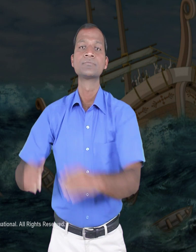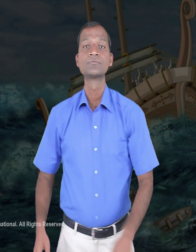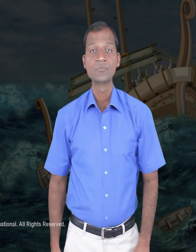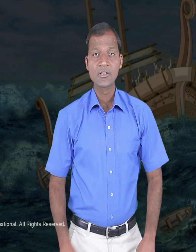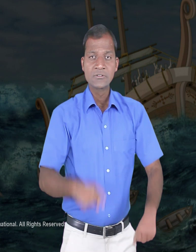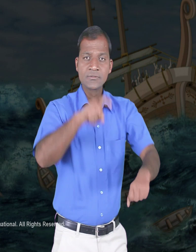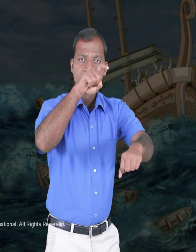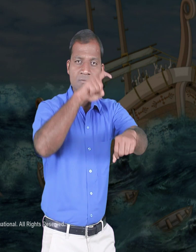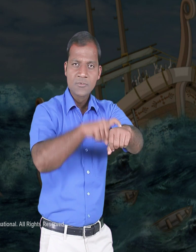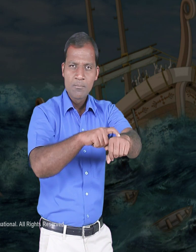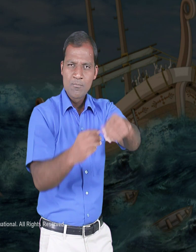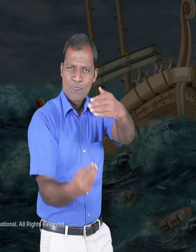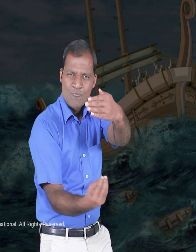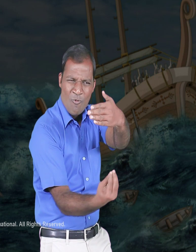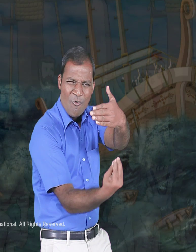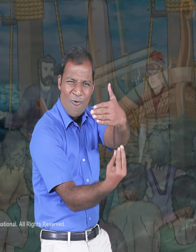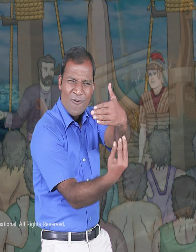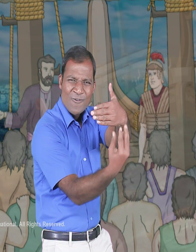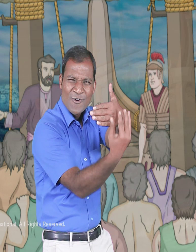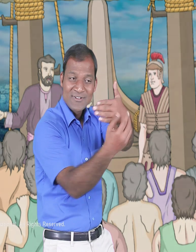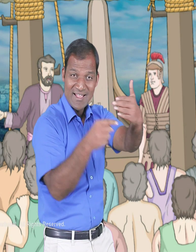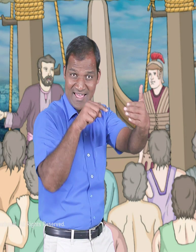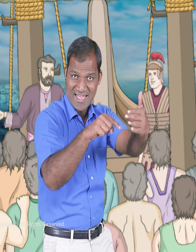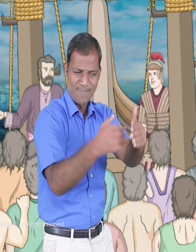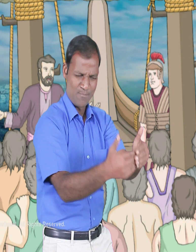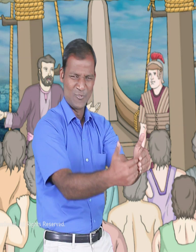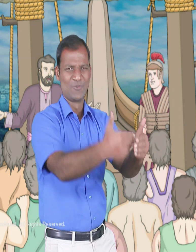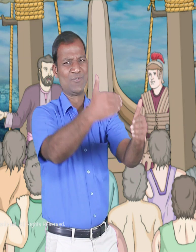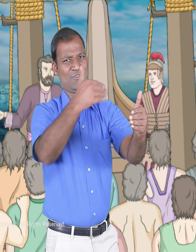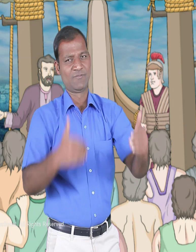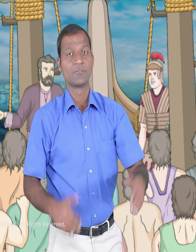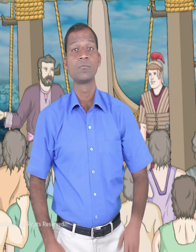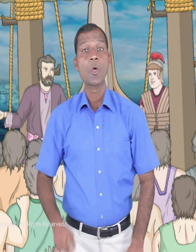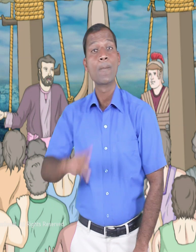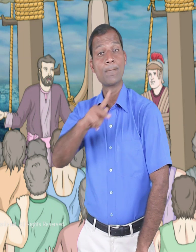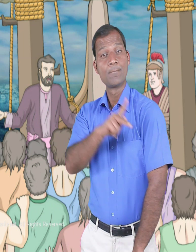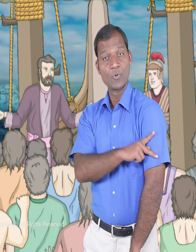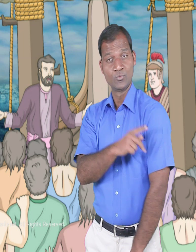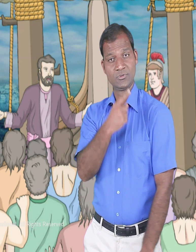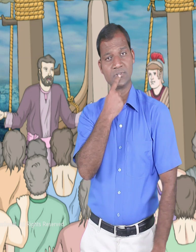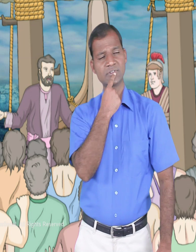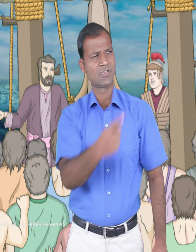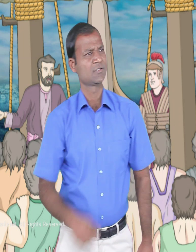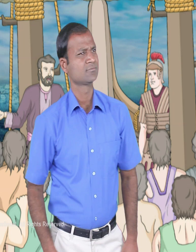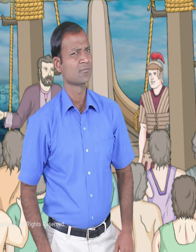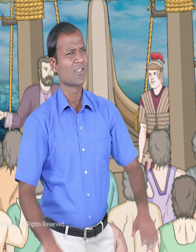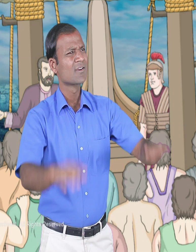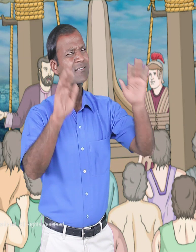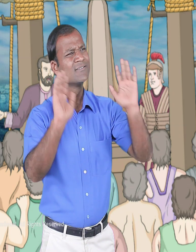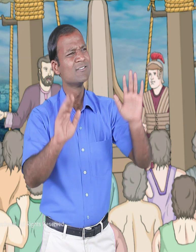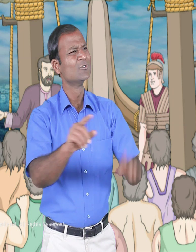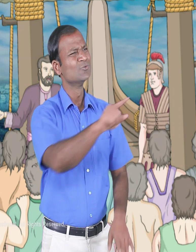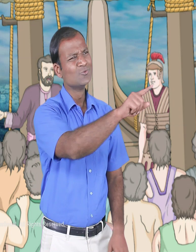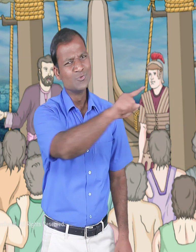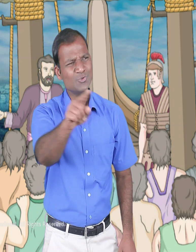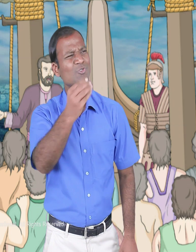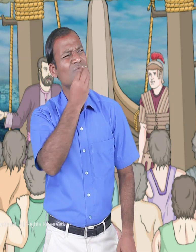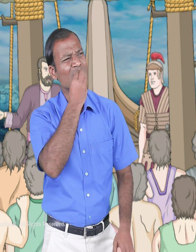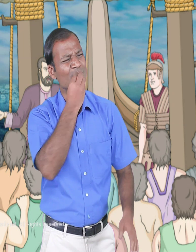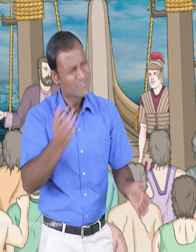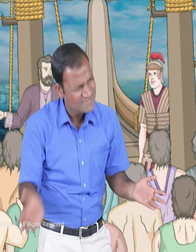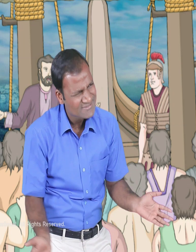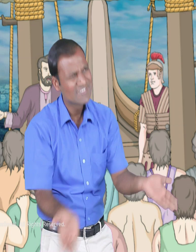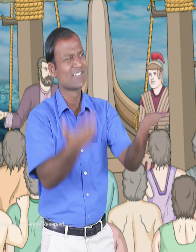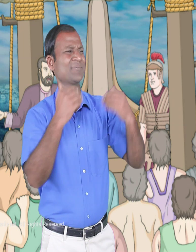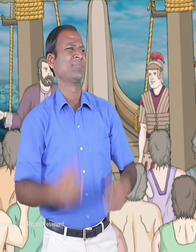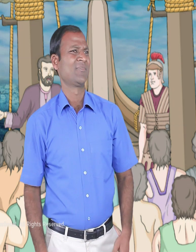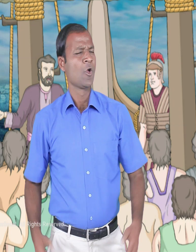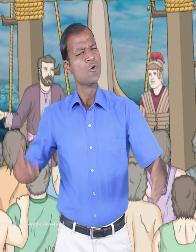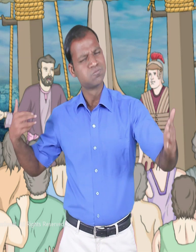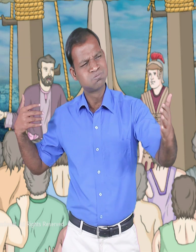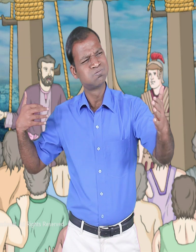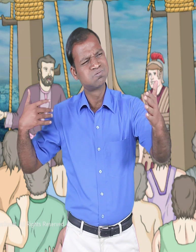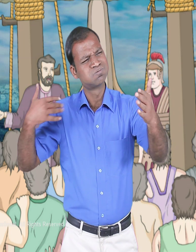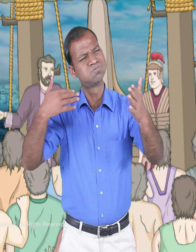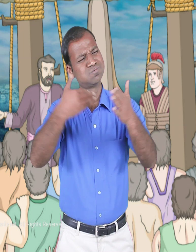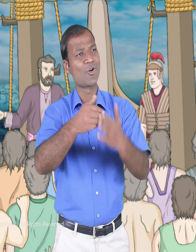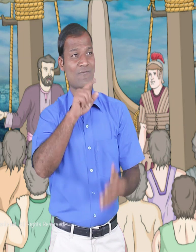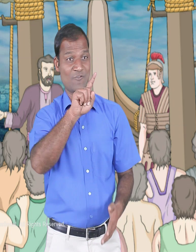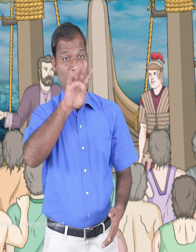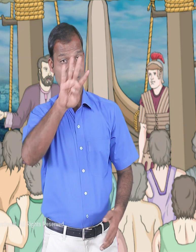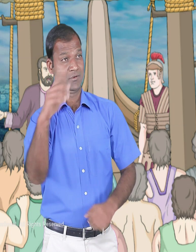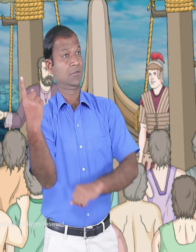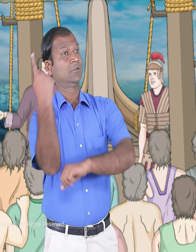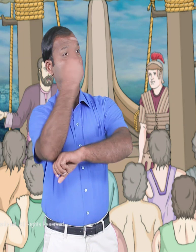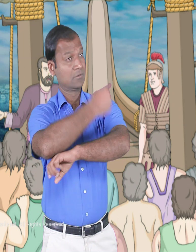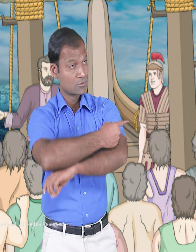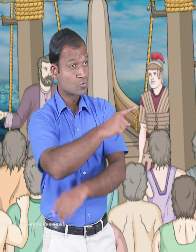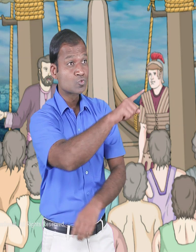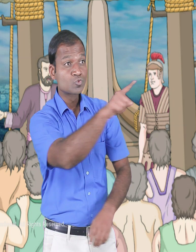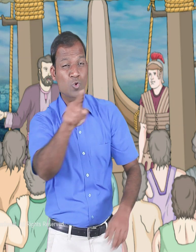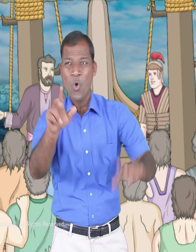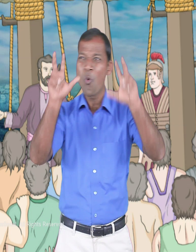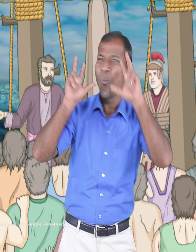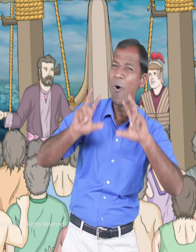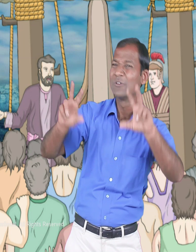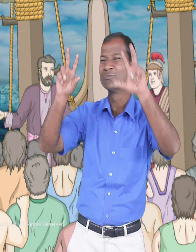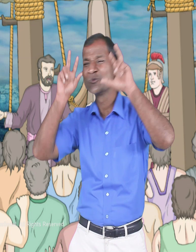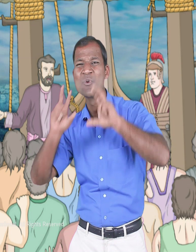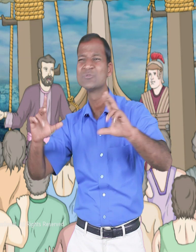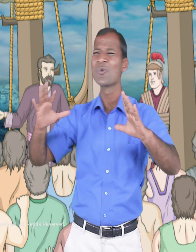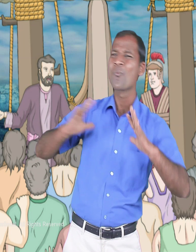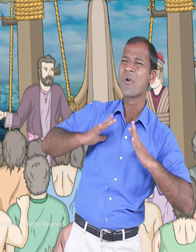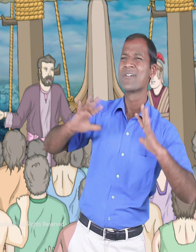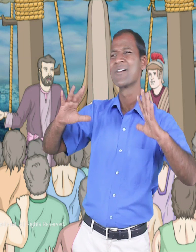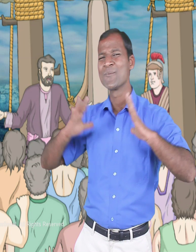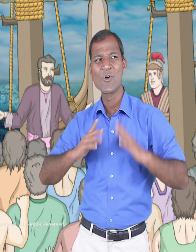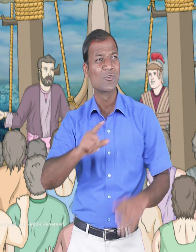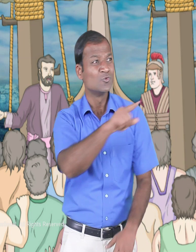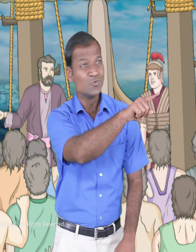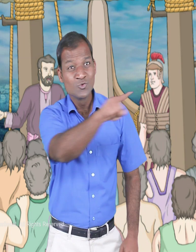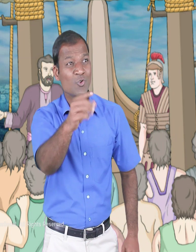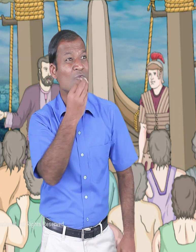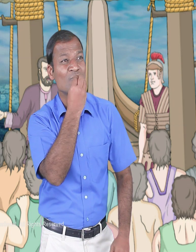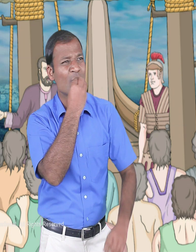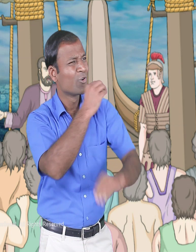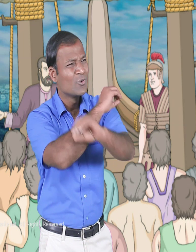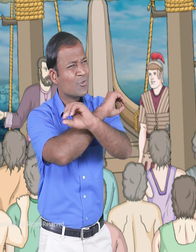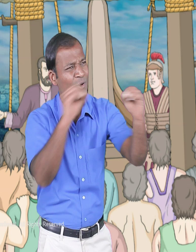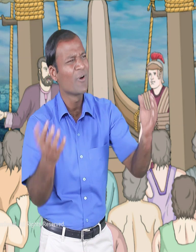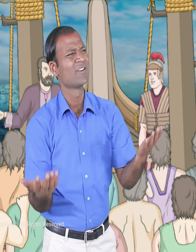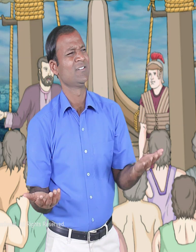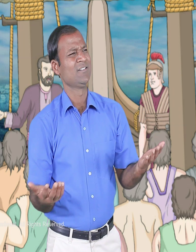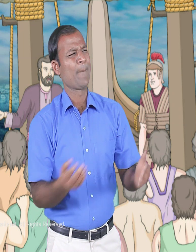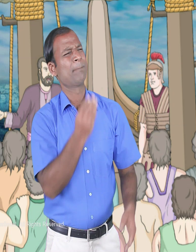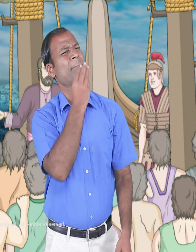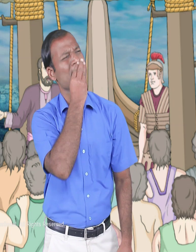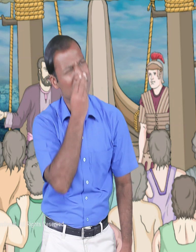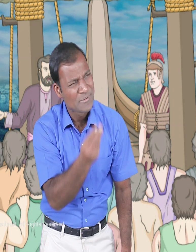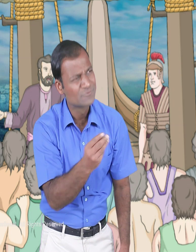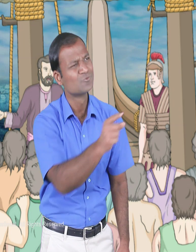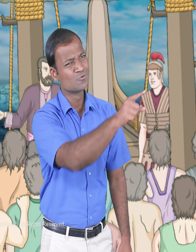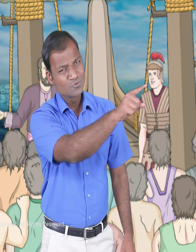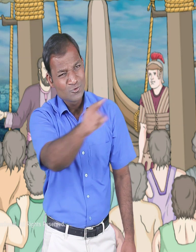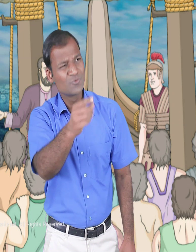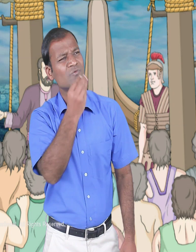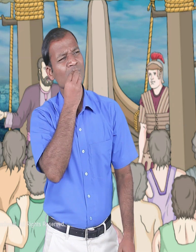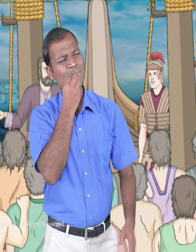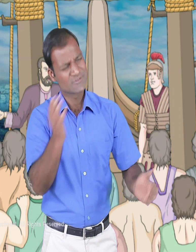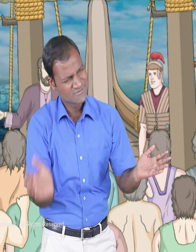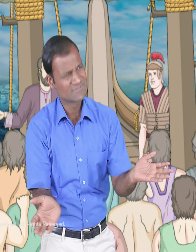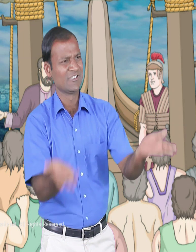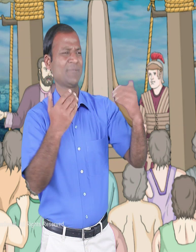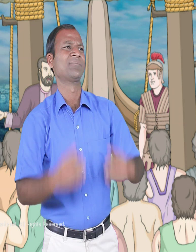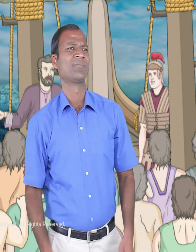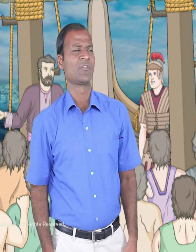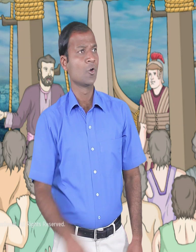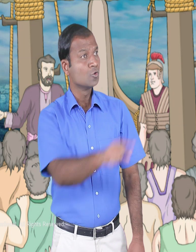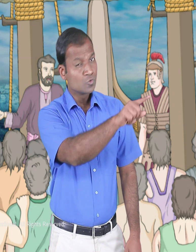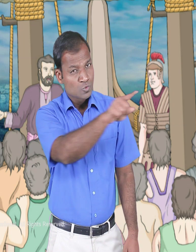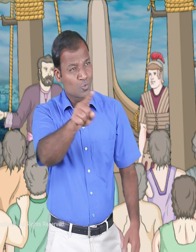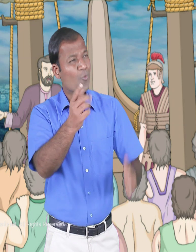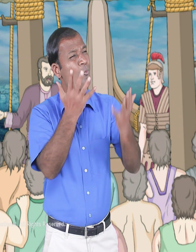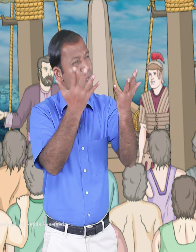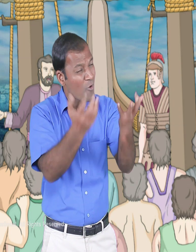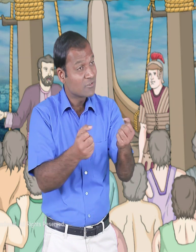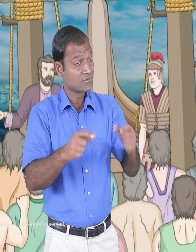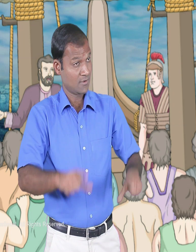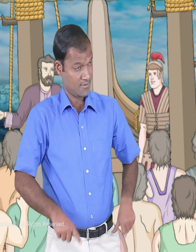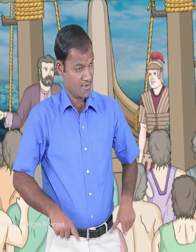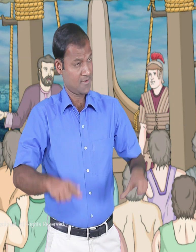Right up to daybreak, Paul kept urging them all to eat: “Today is your fourteenth day in constant suspense, without taking any food.